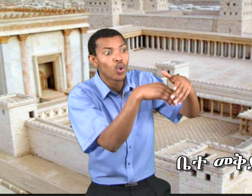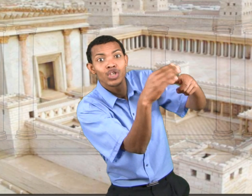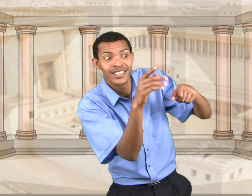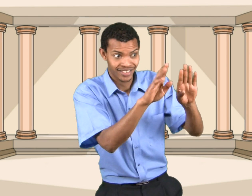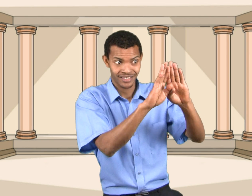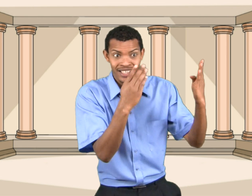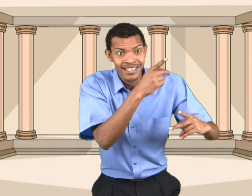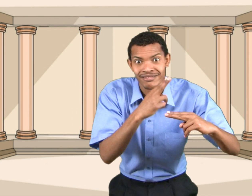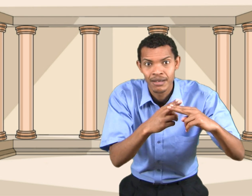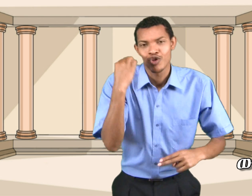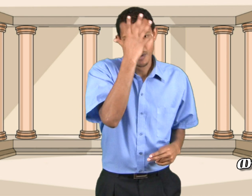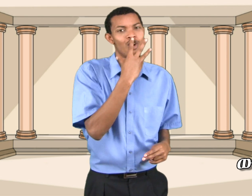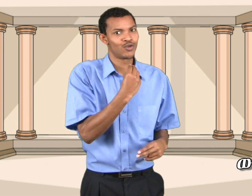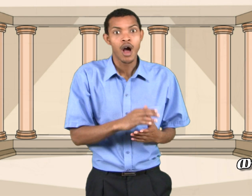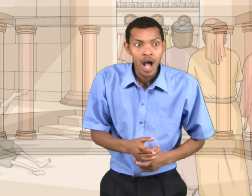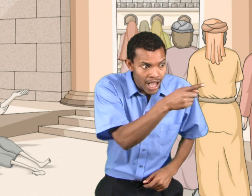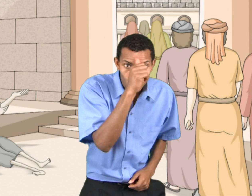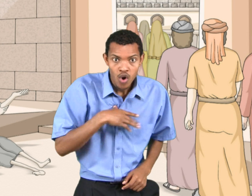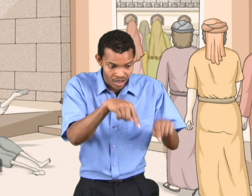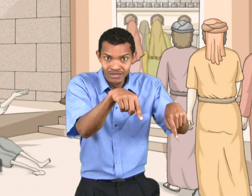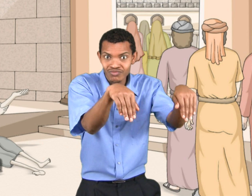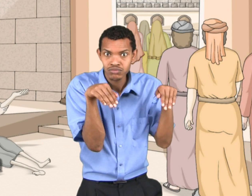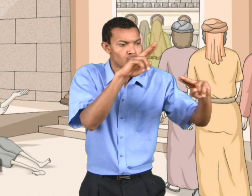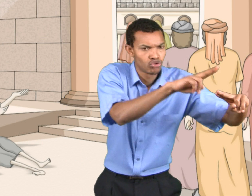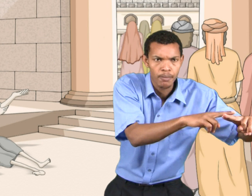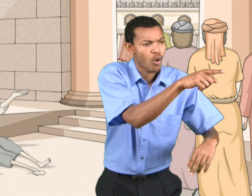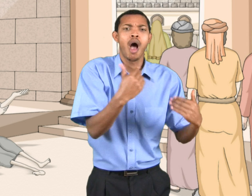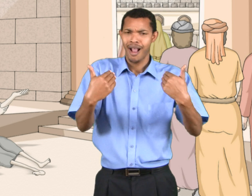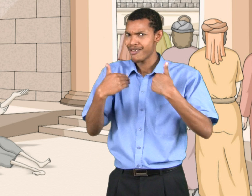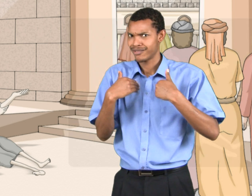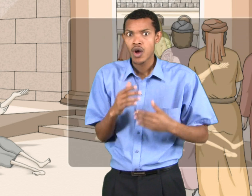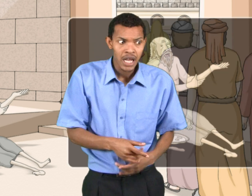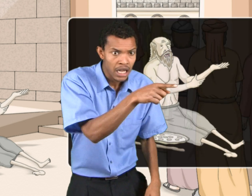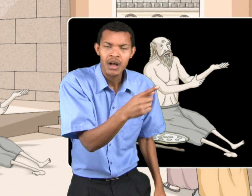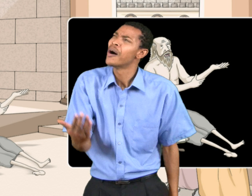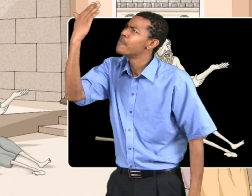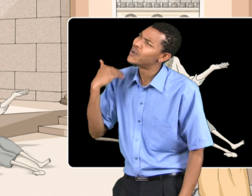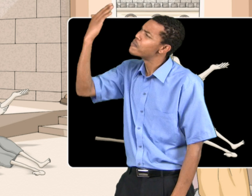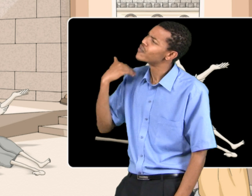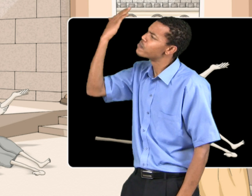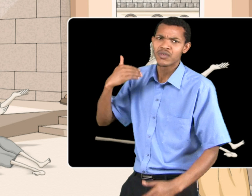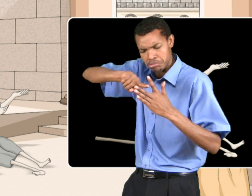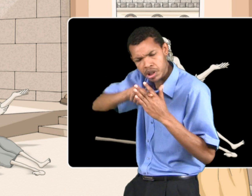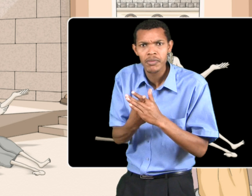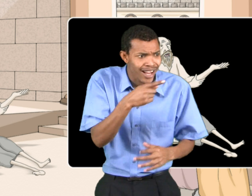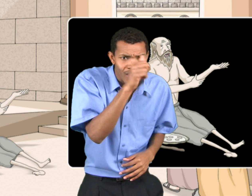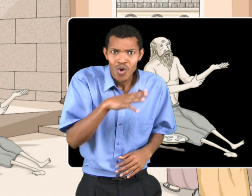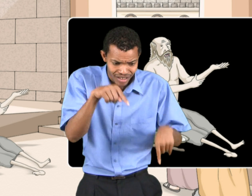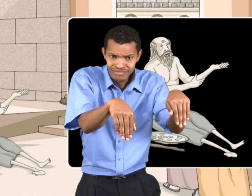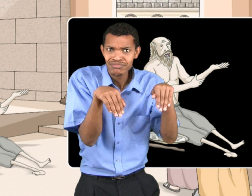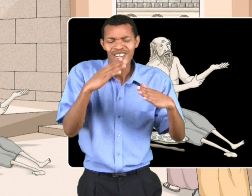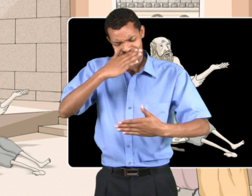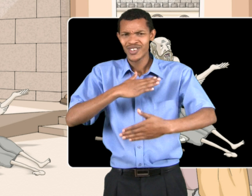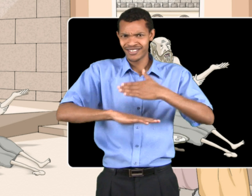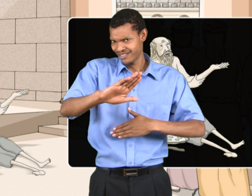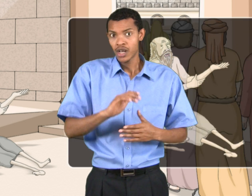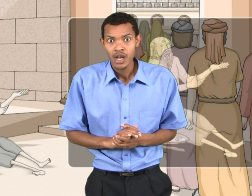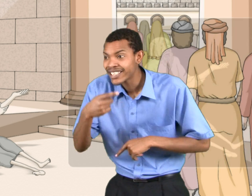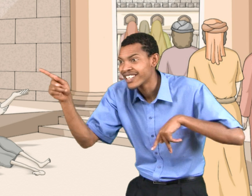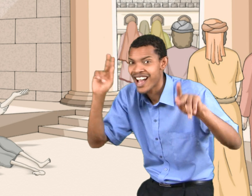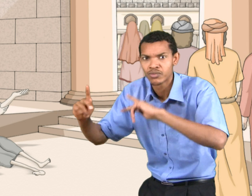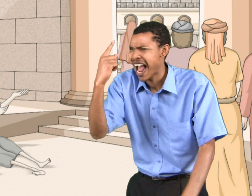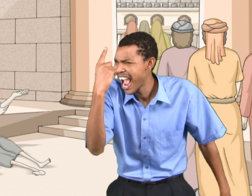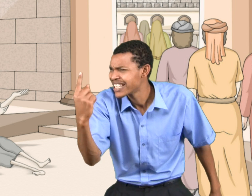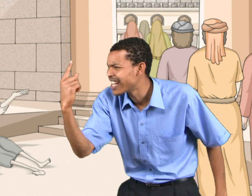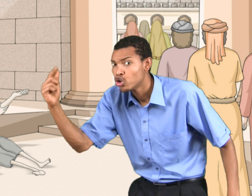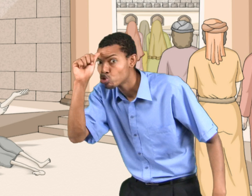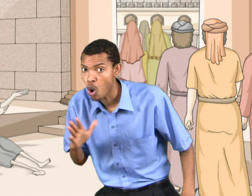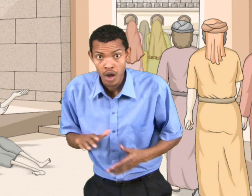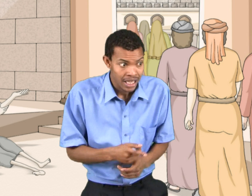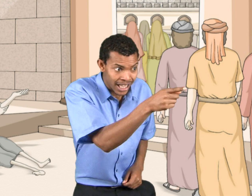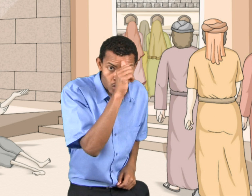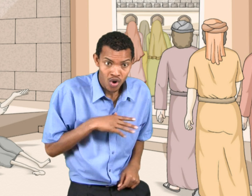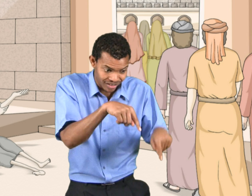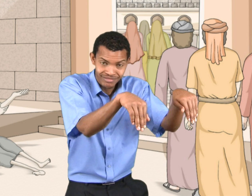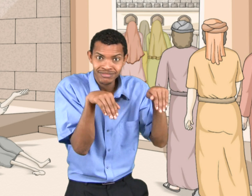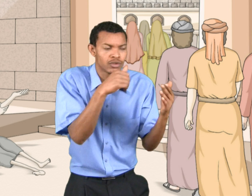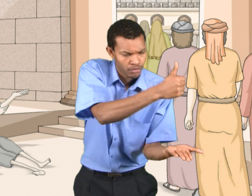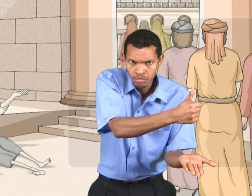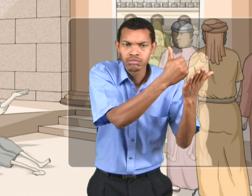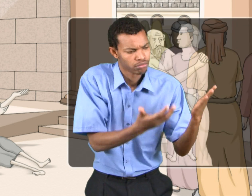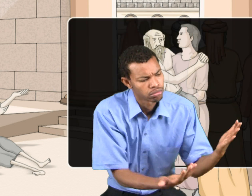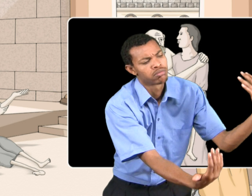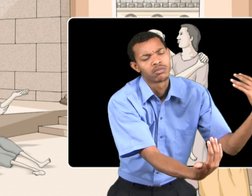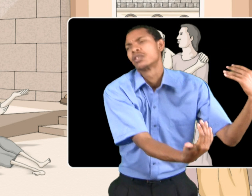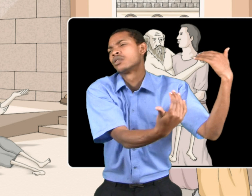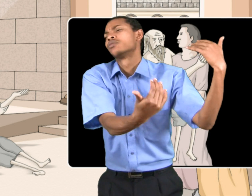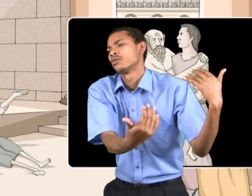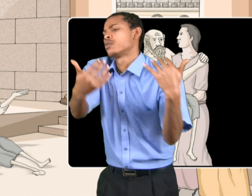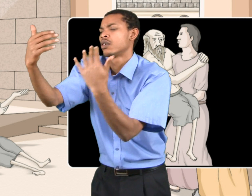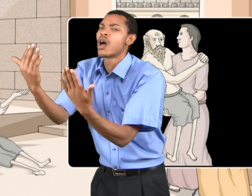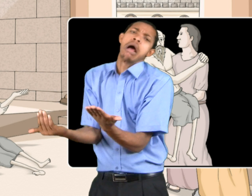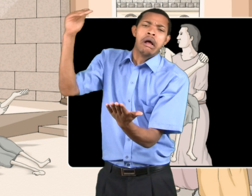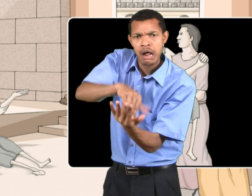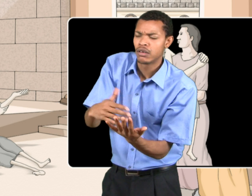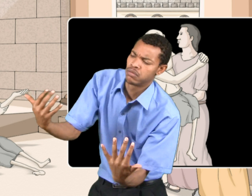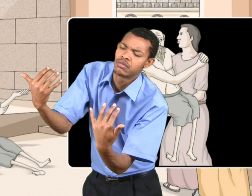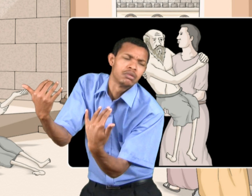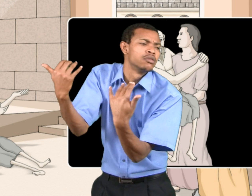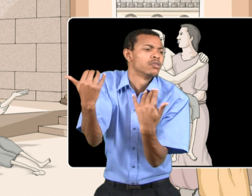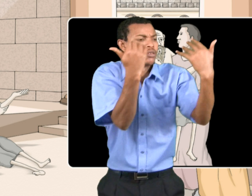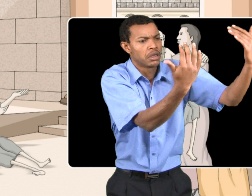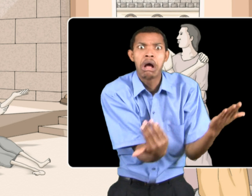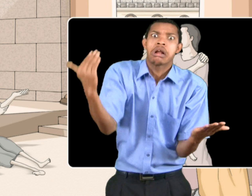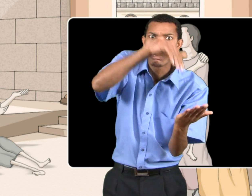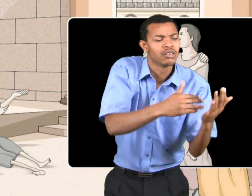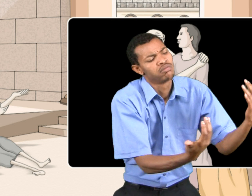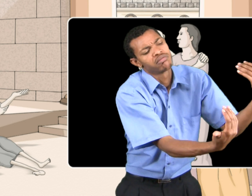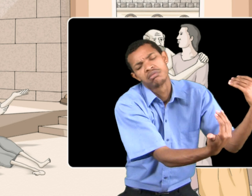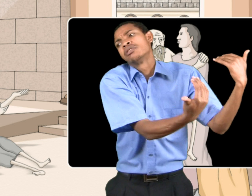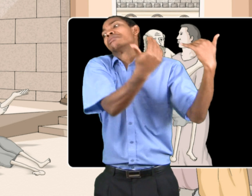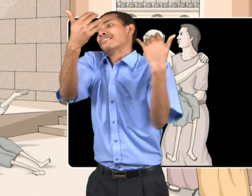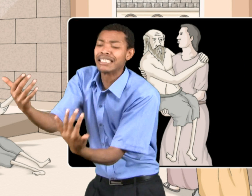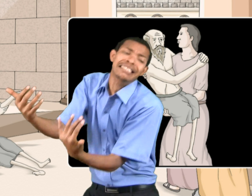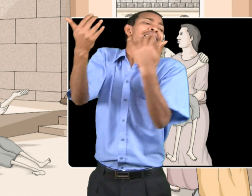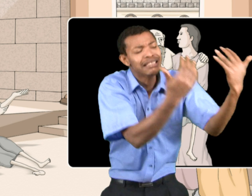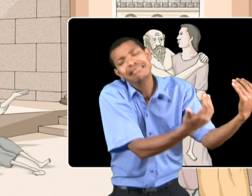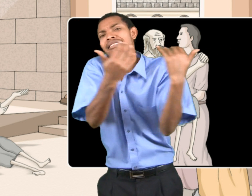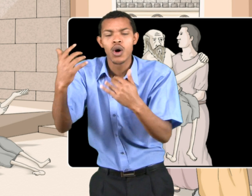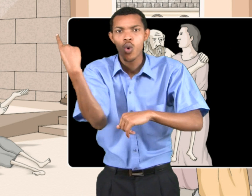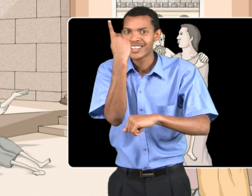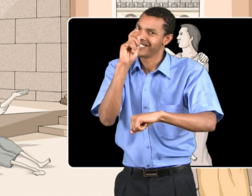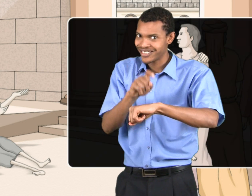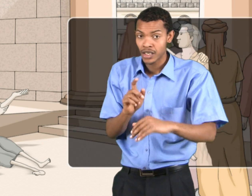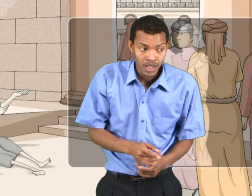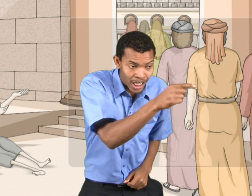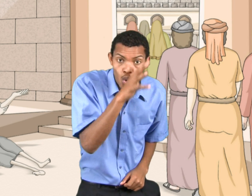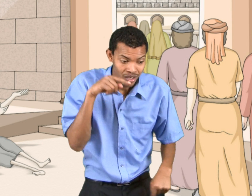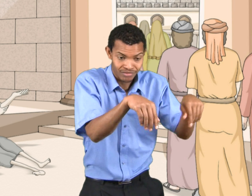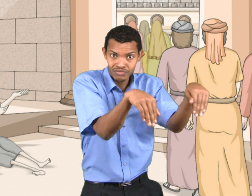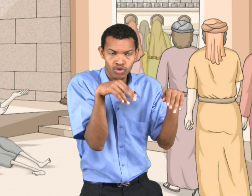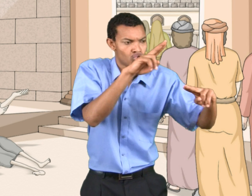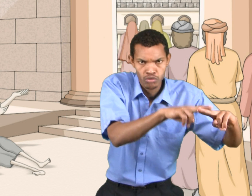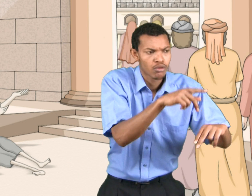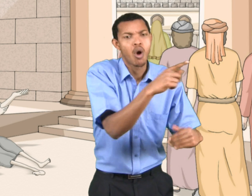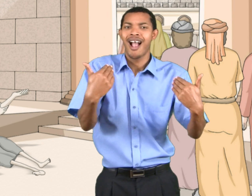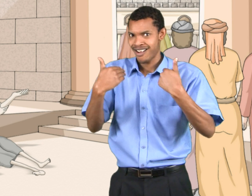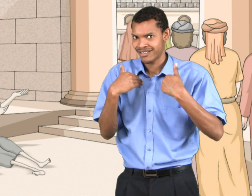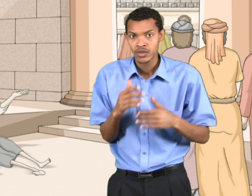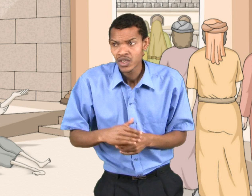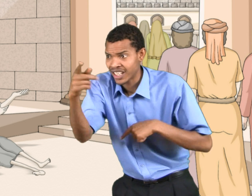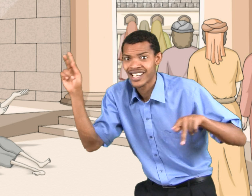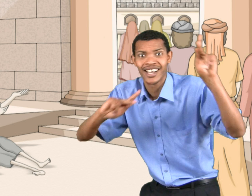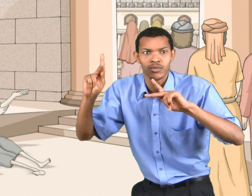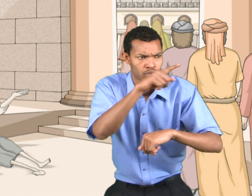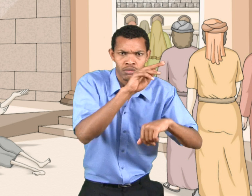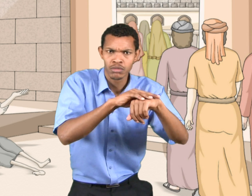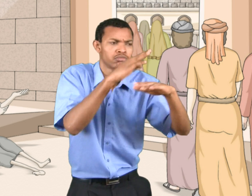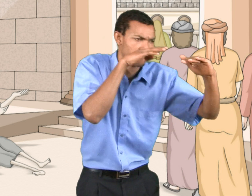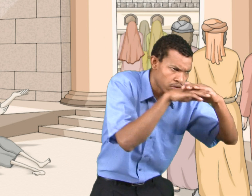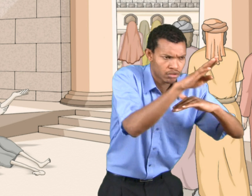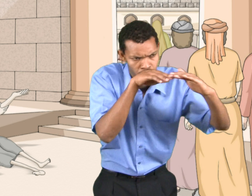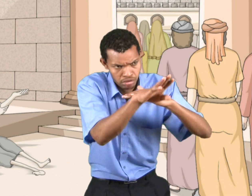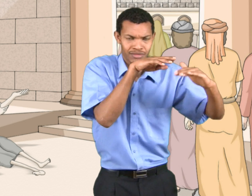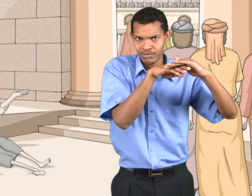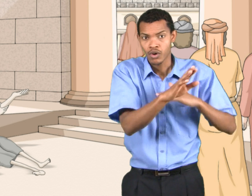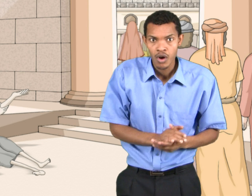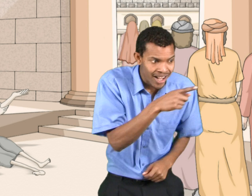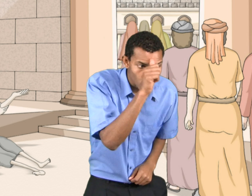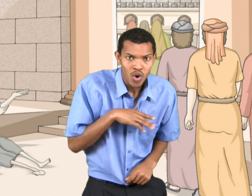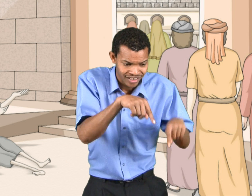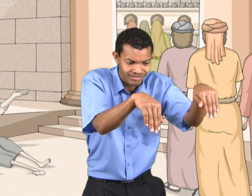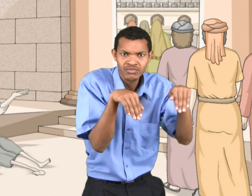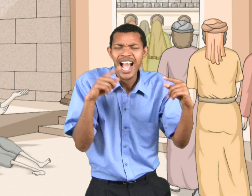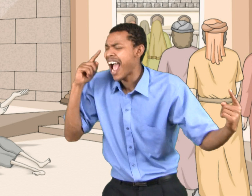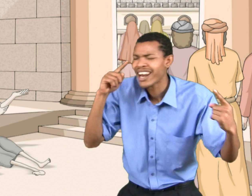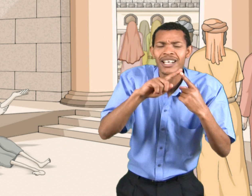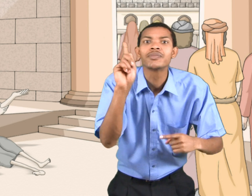And a man who was lame from birth was being carried to the temple gate called Beautiful, where he was put every day to beg from those entering the temple courts.